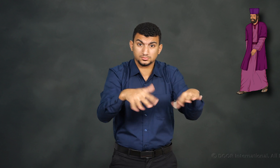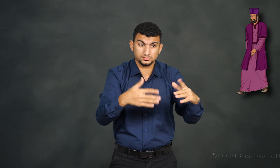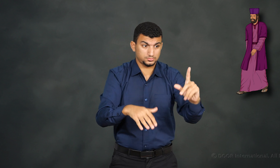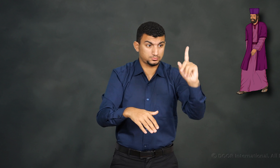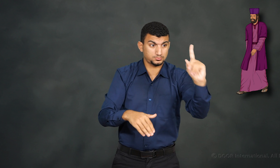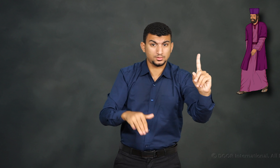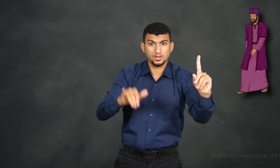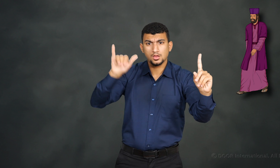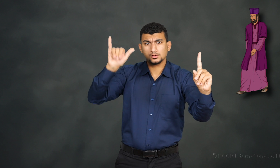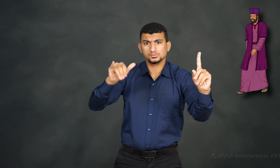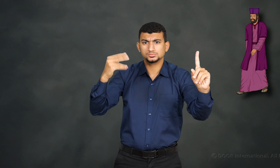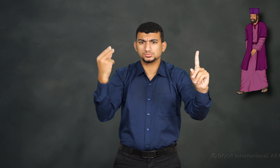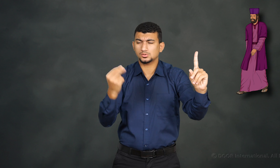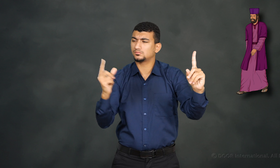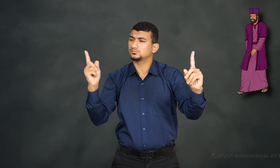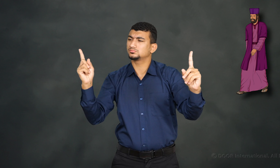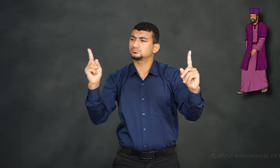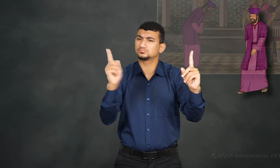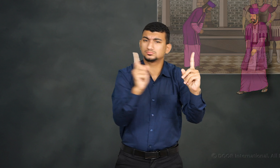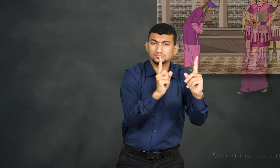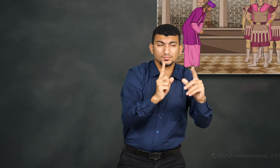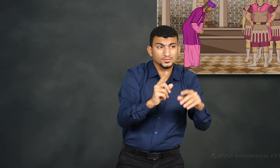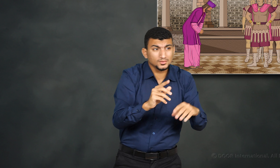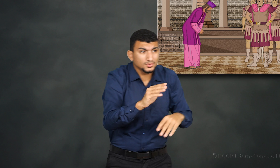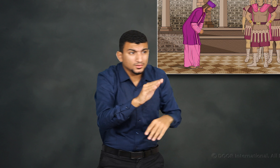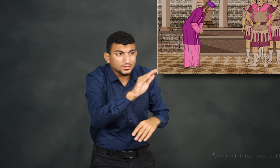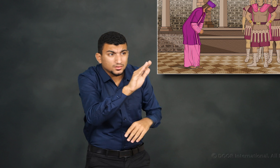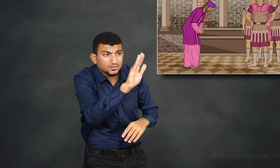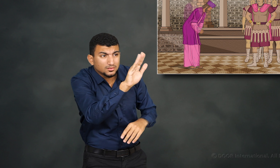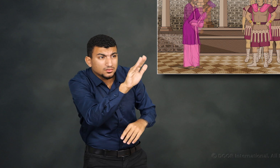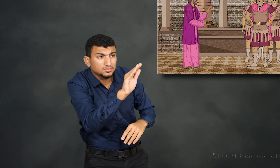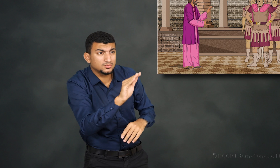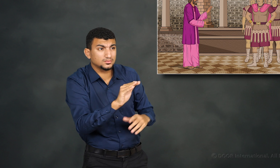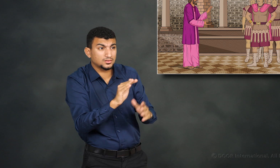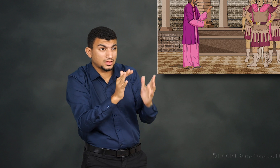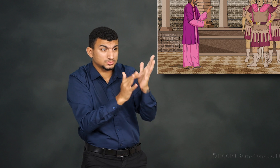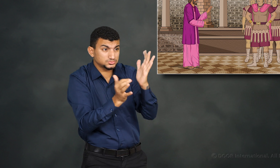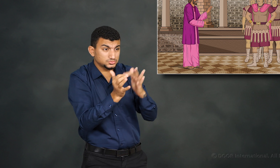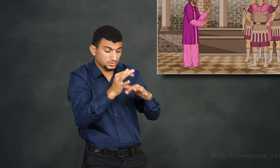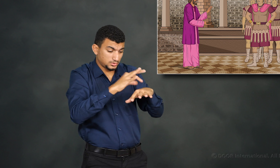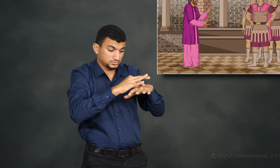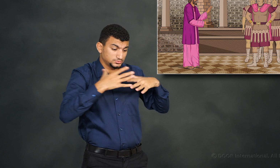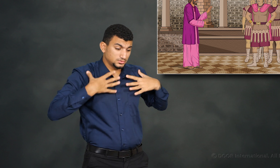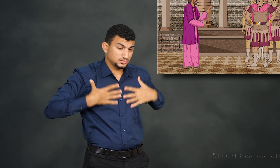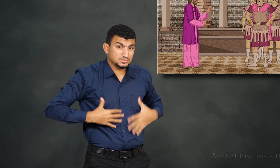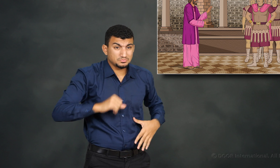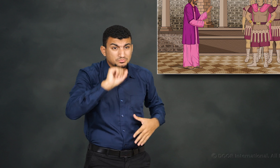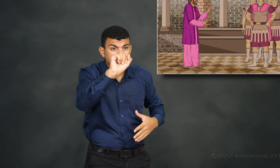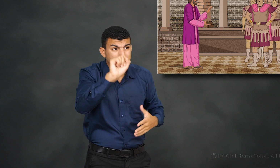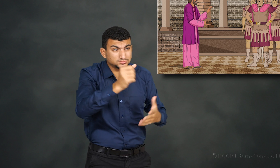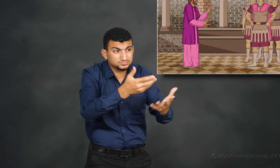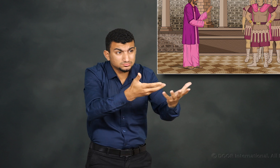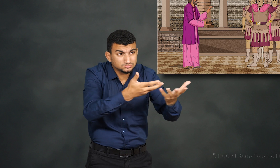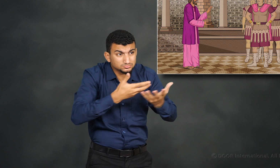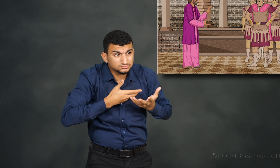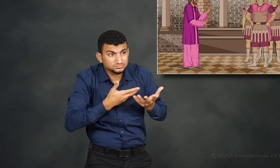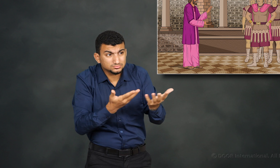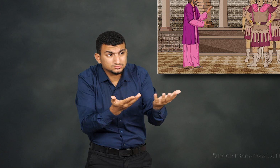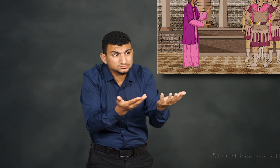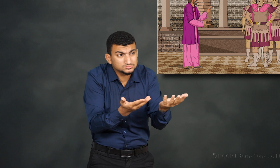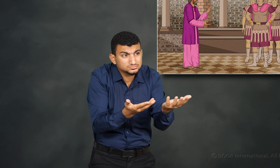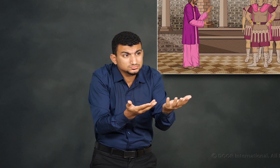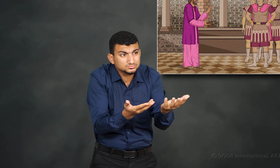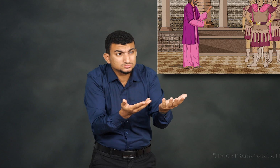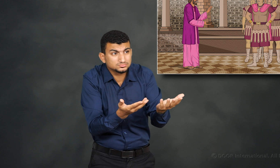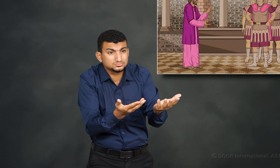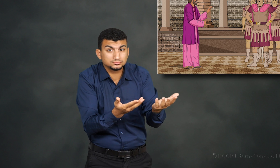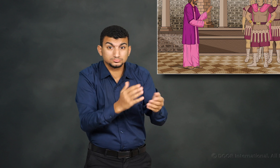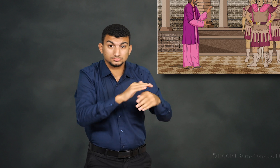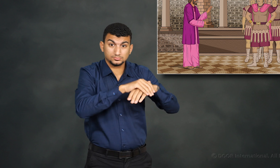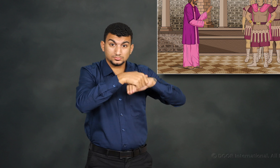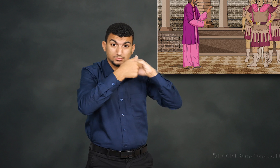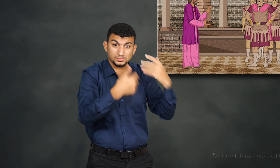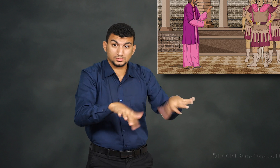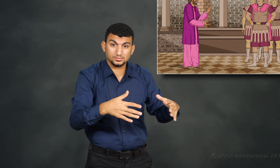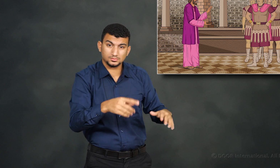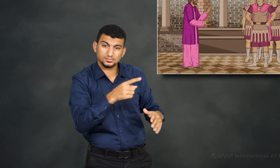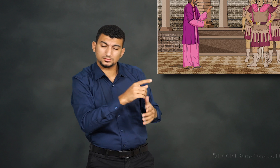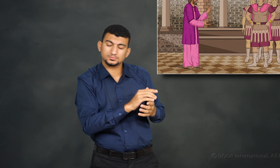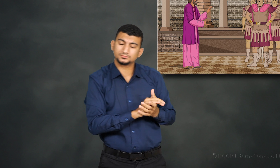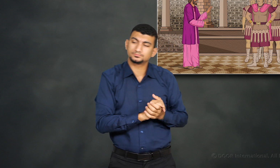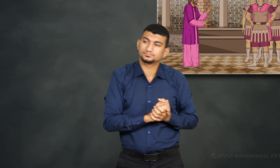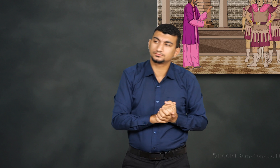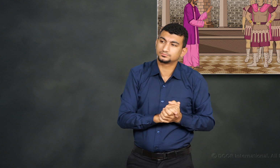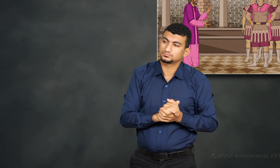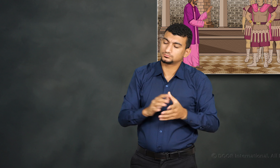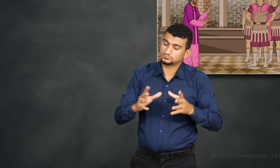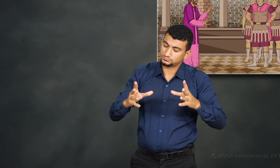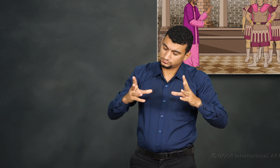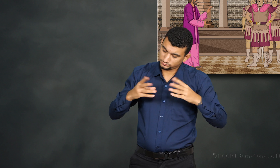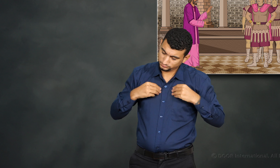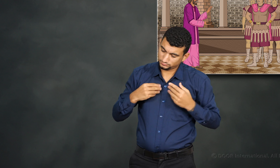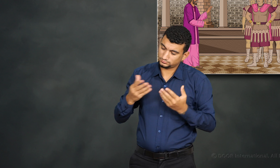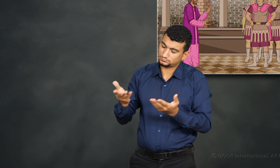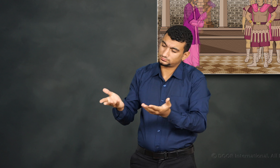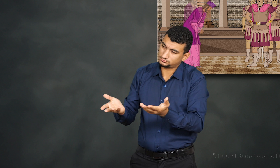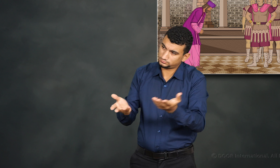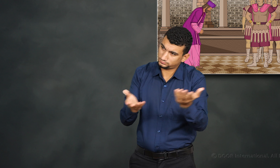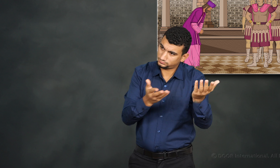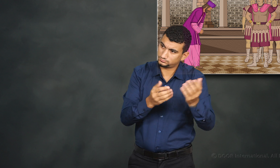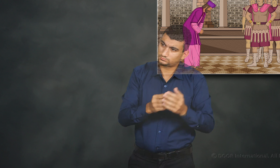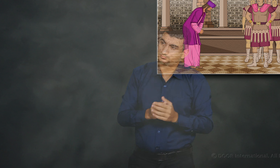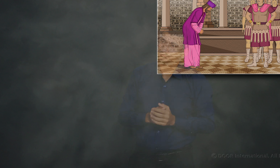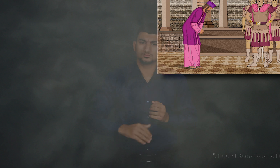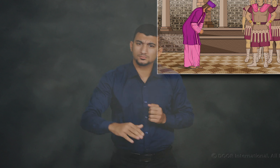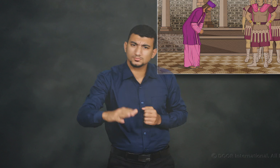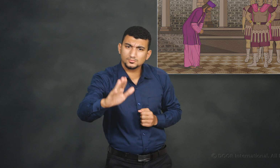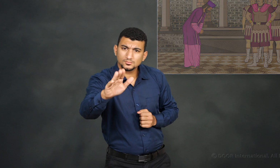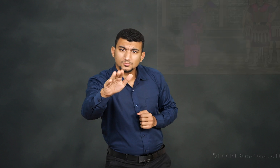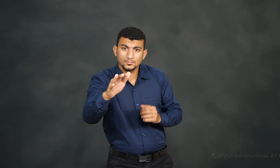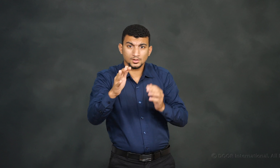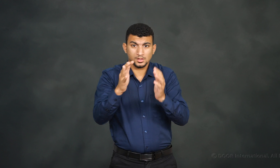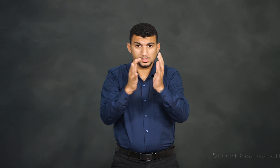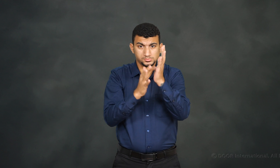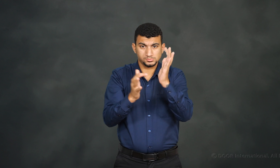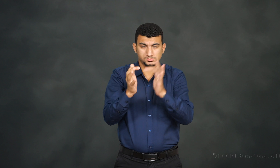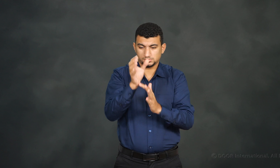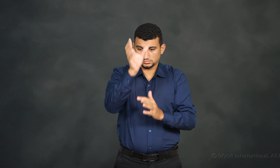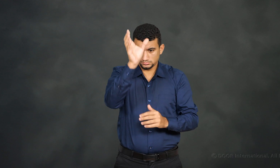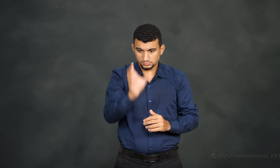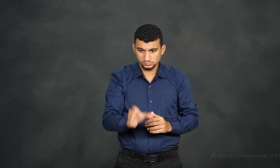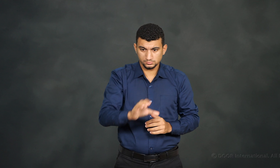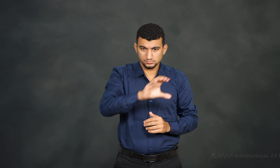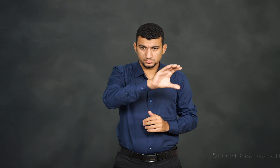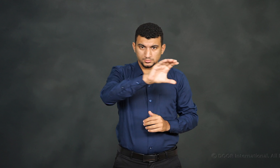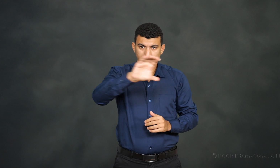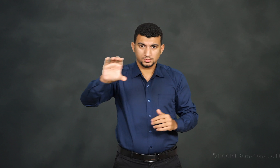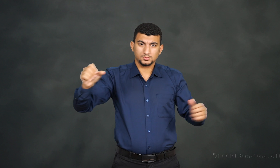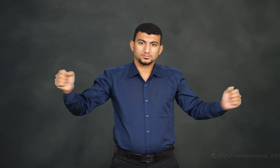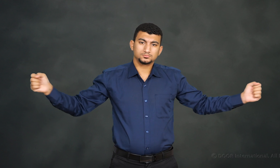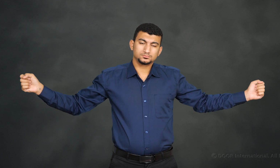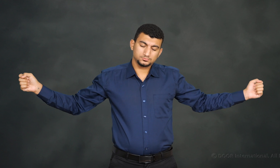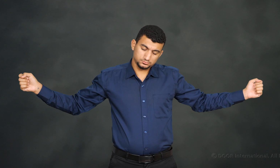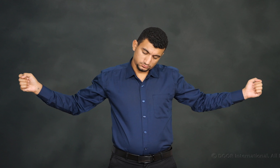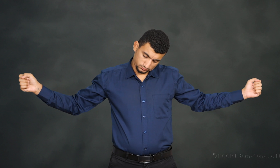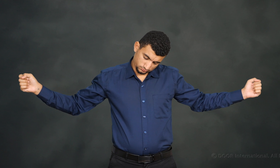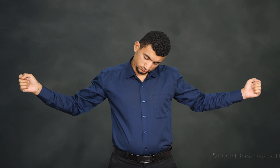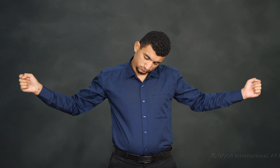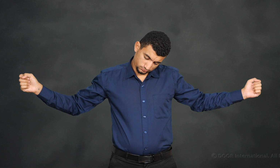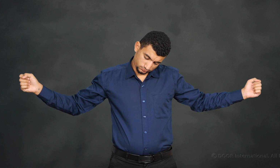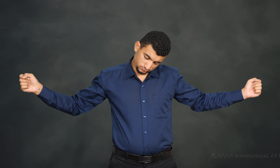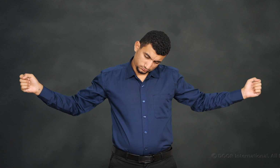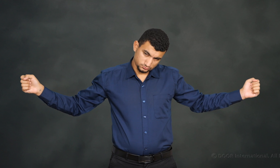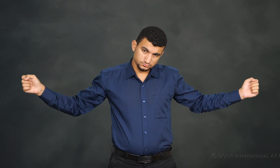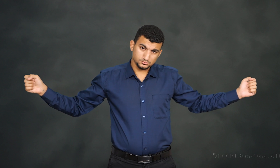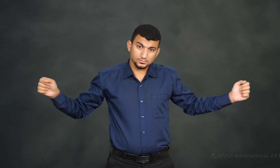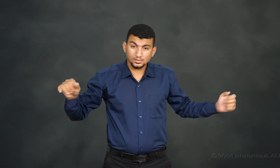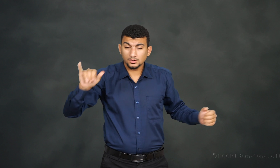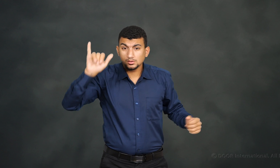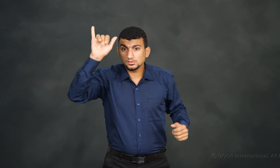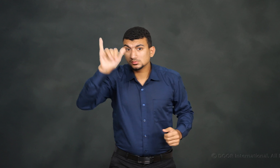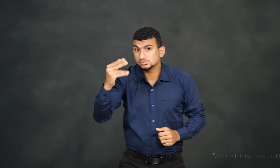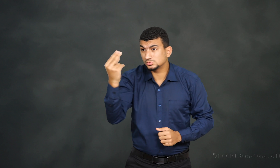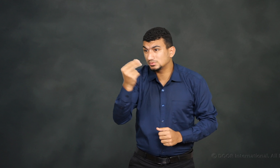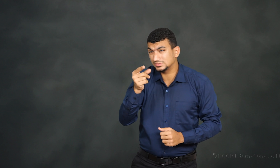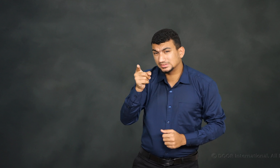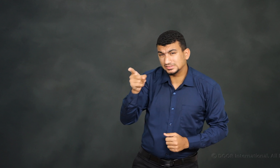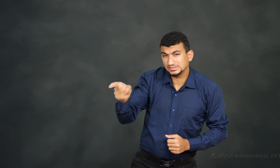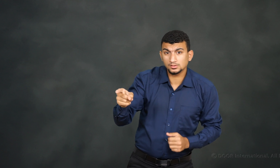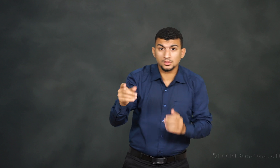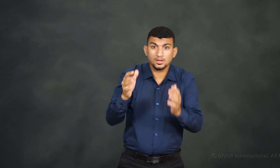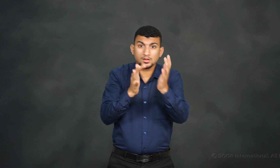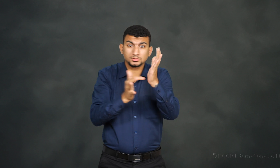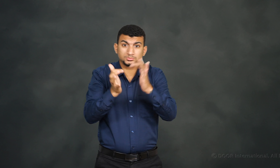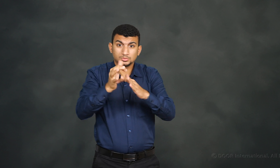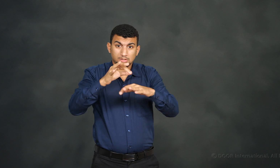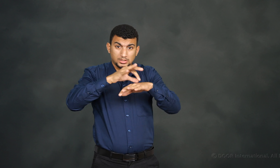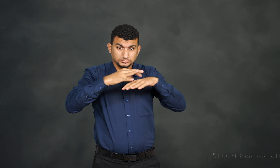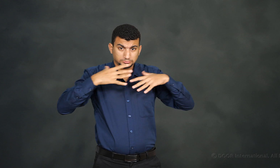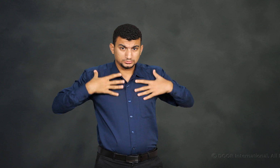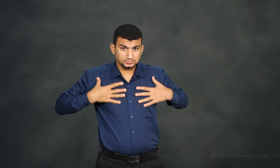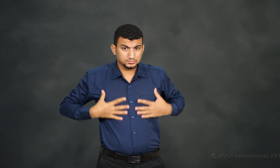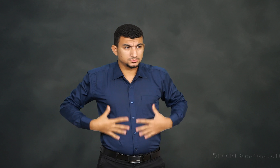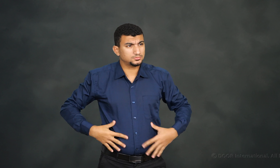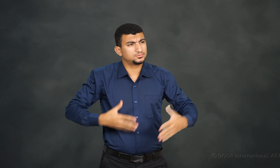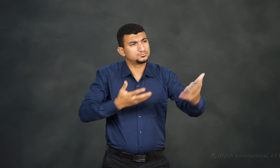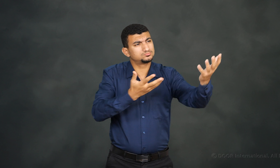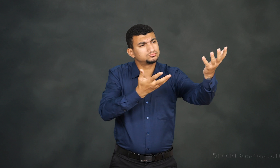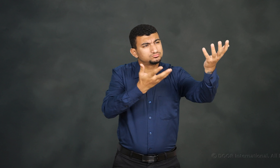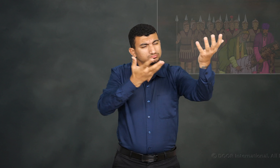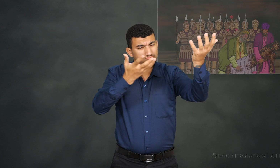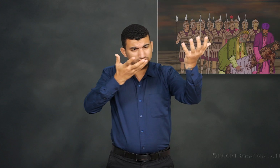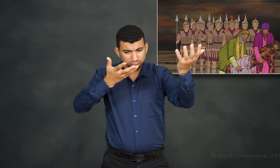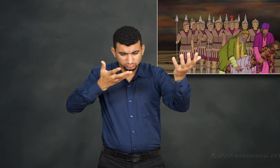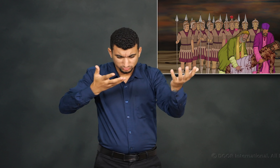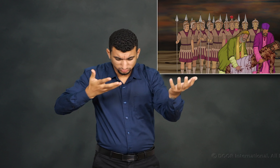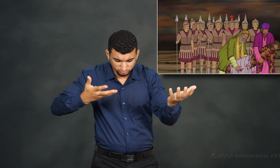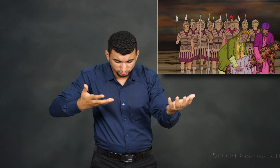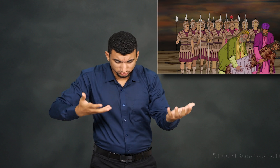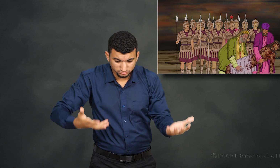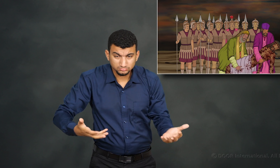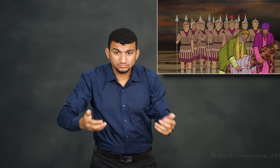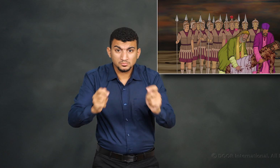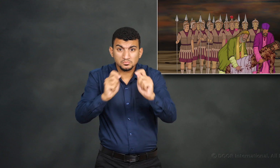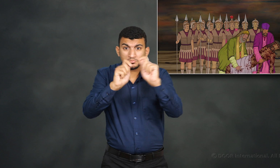He went to Pilate to ask for the body of Jesus.